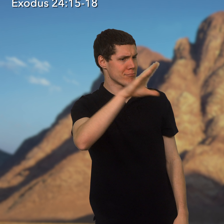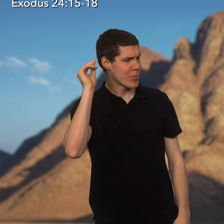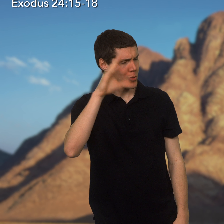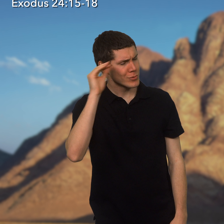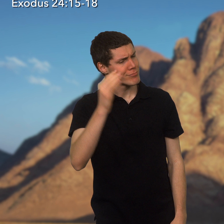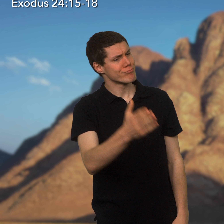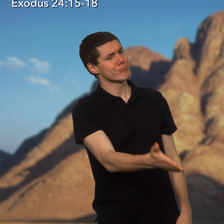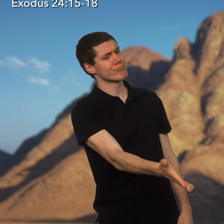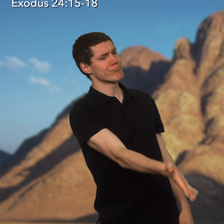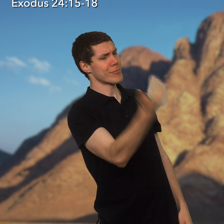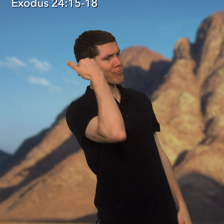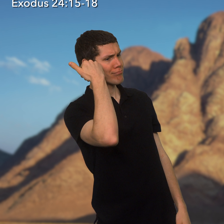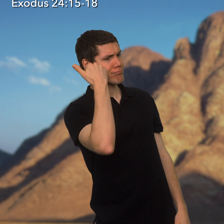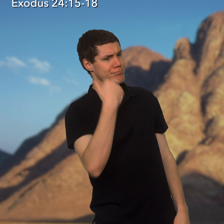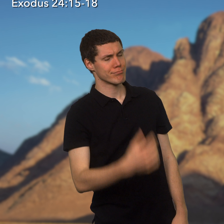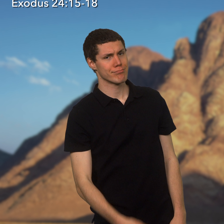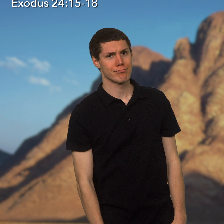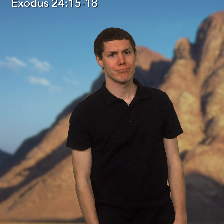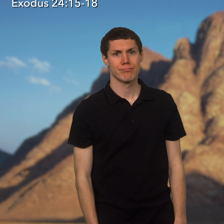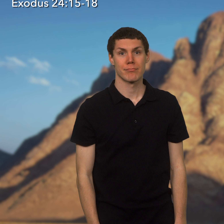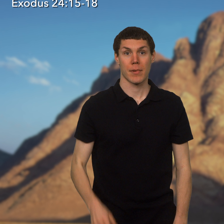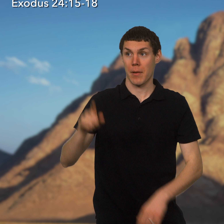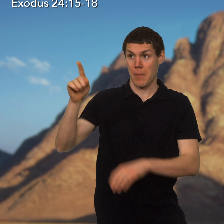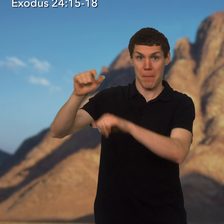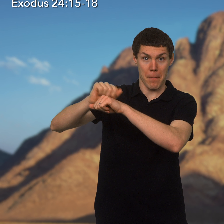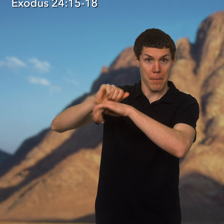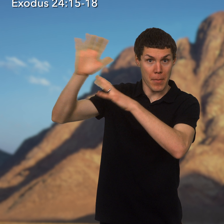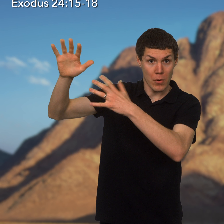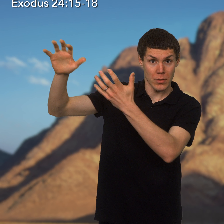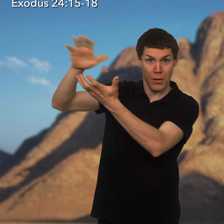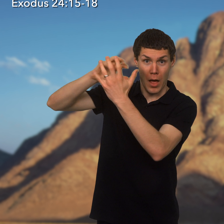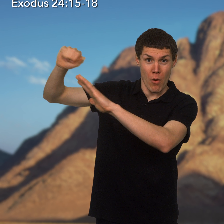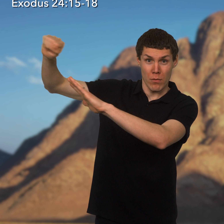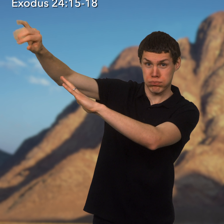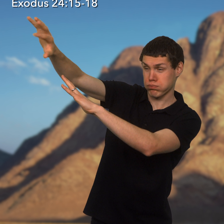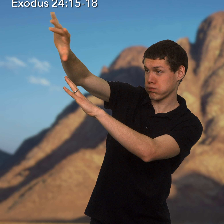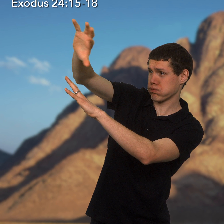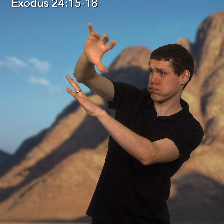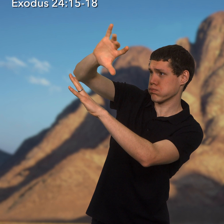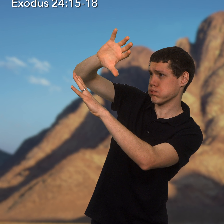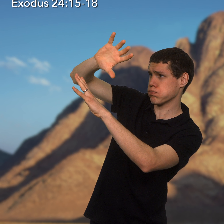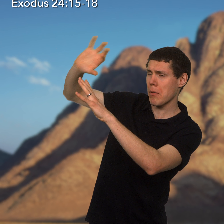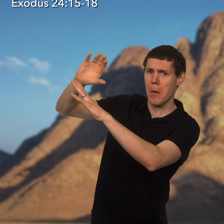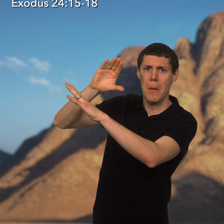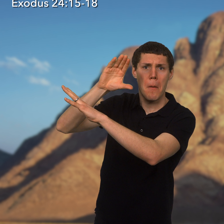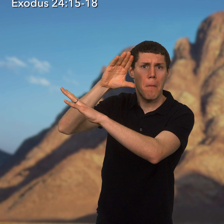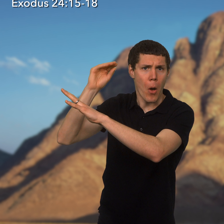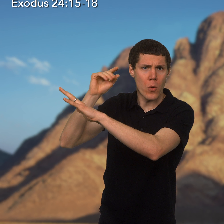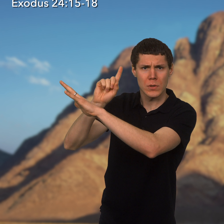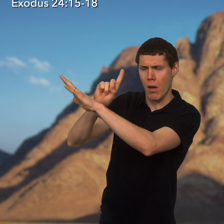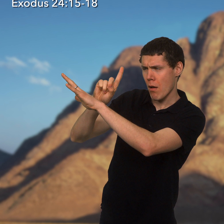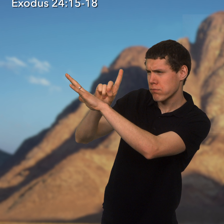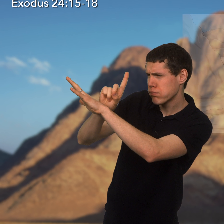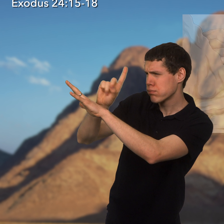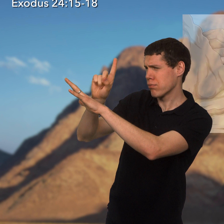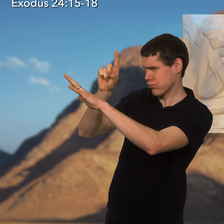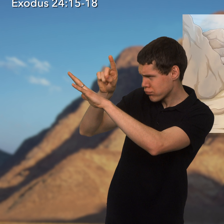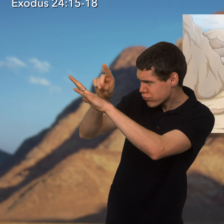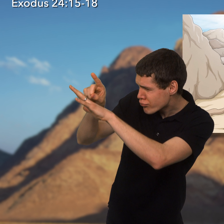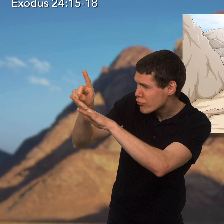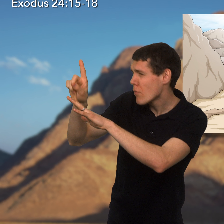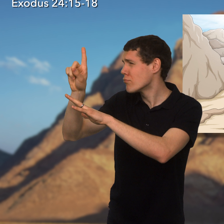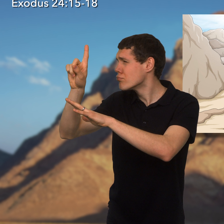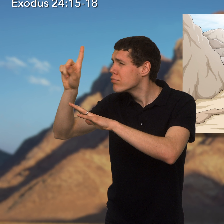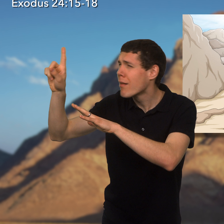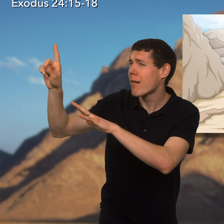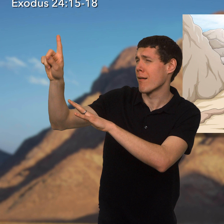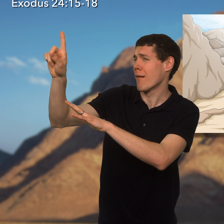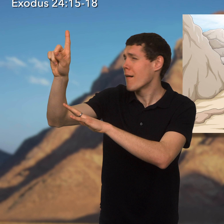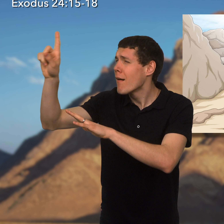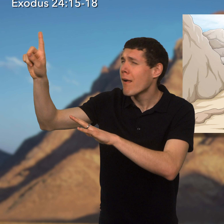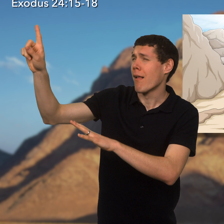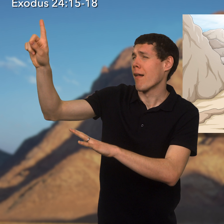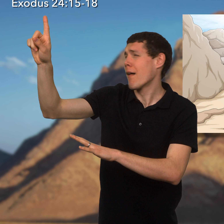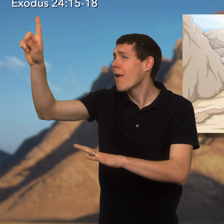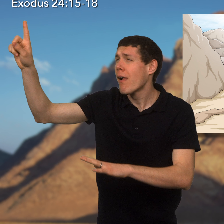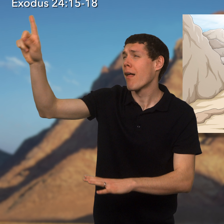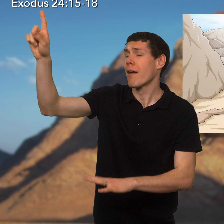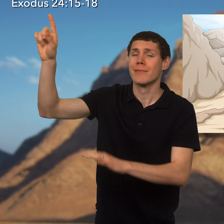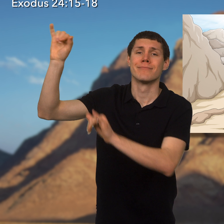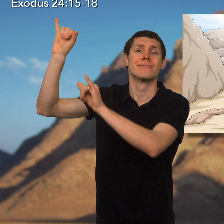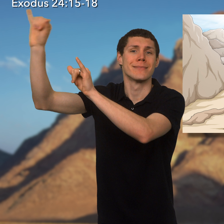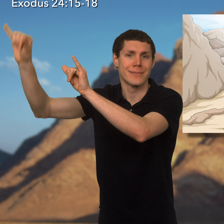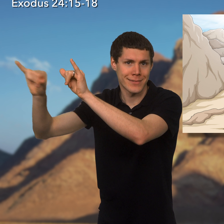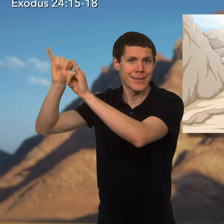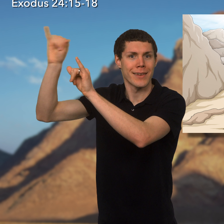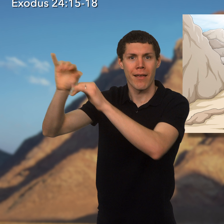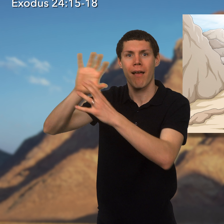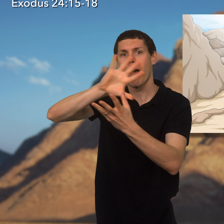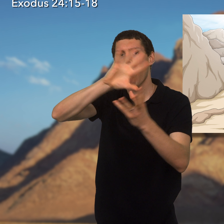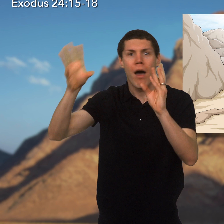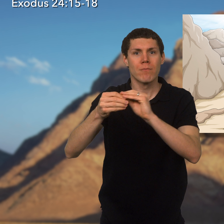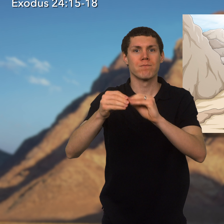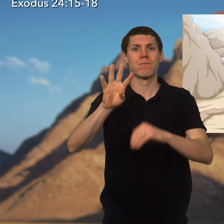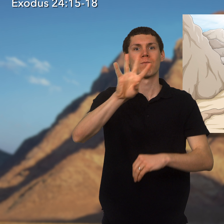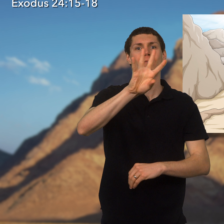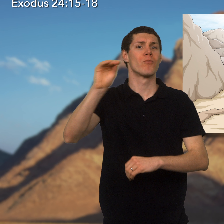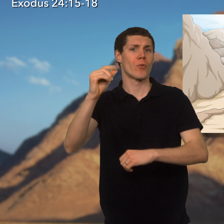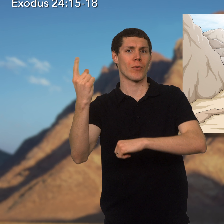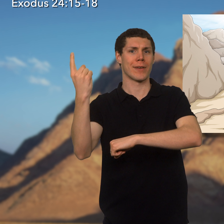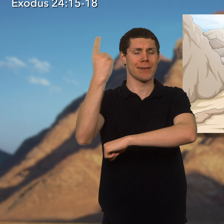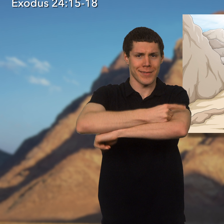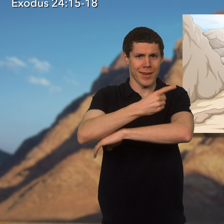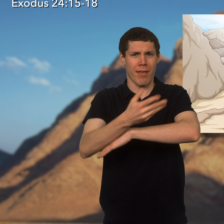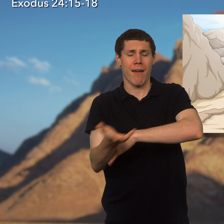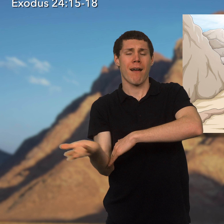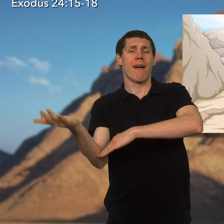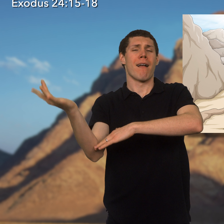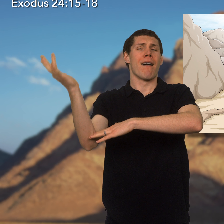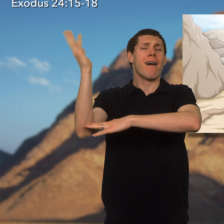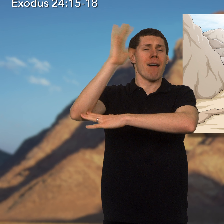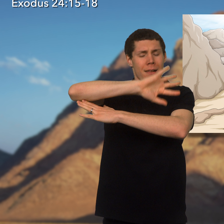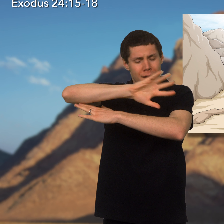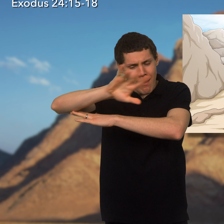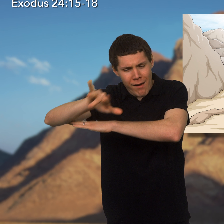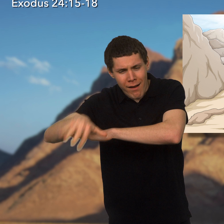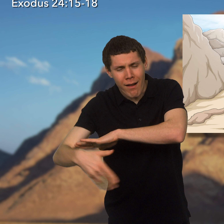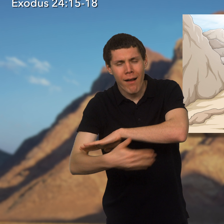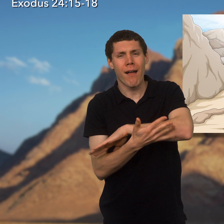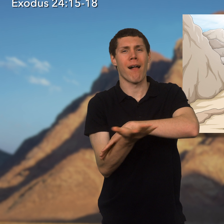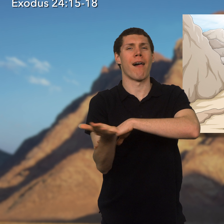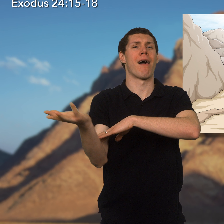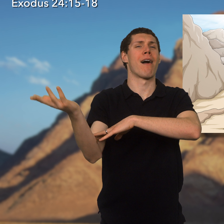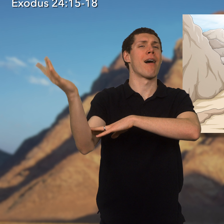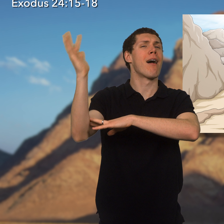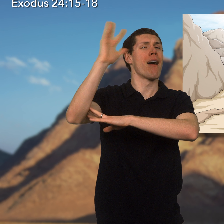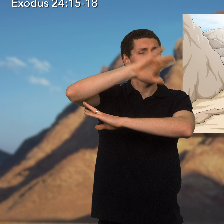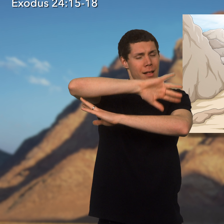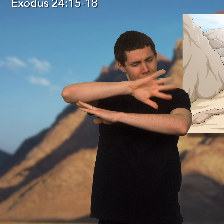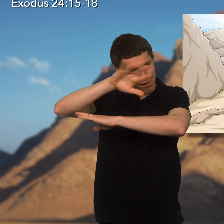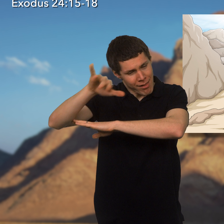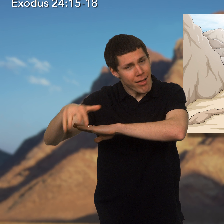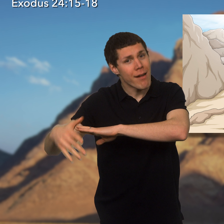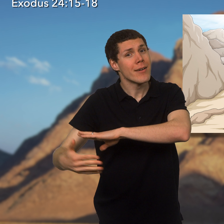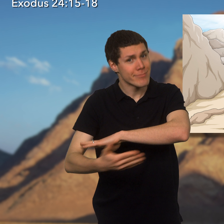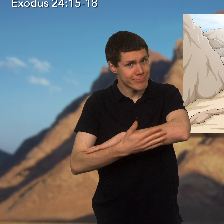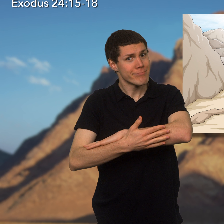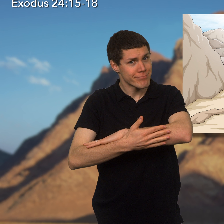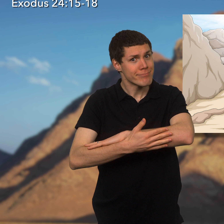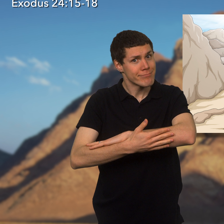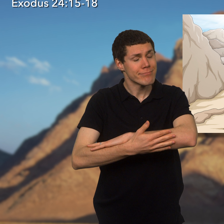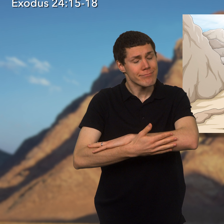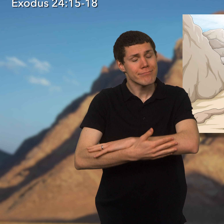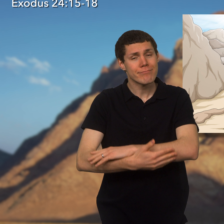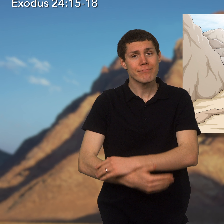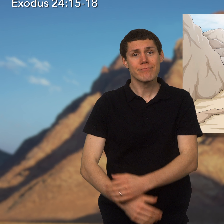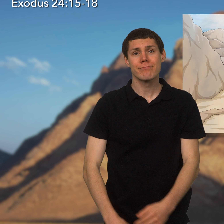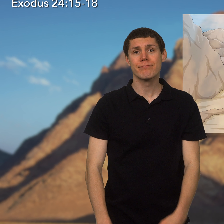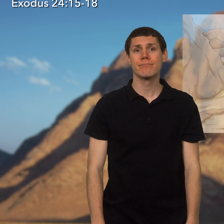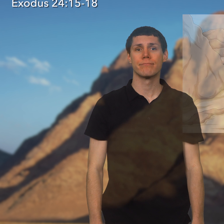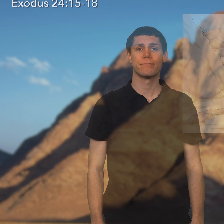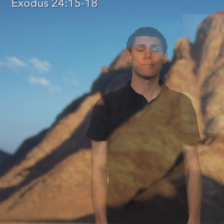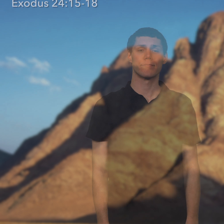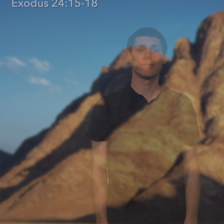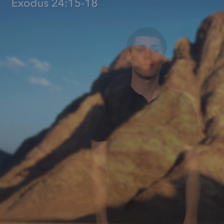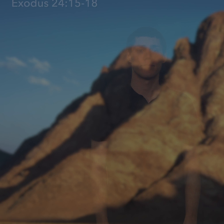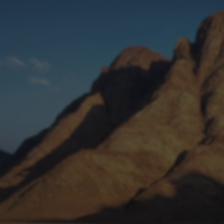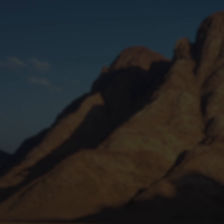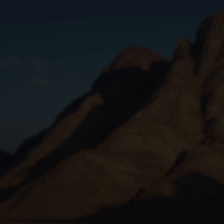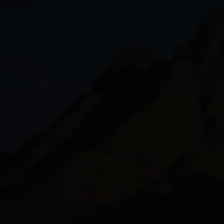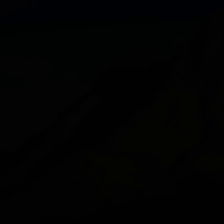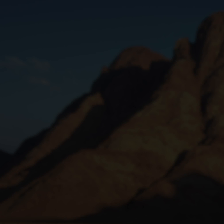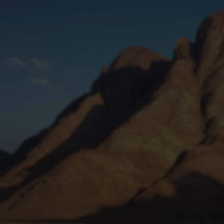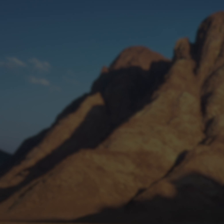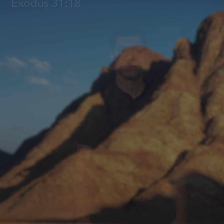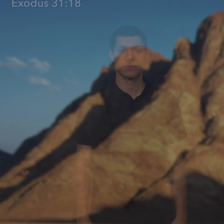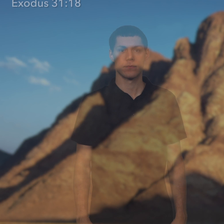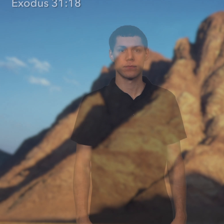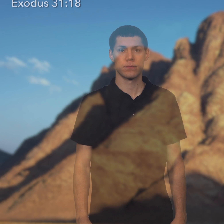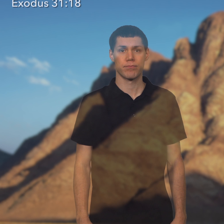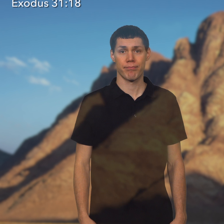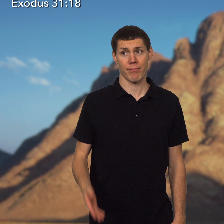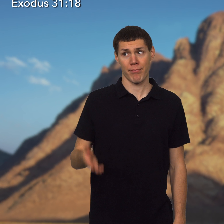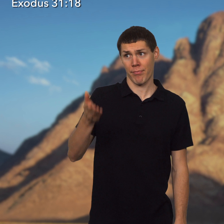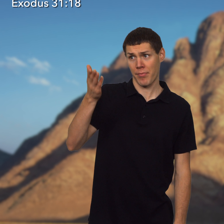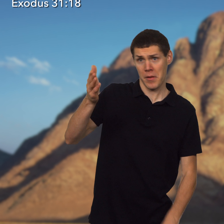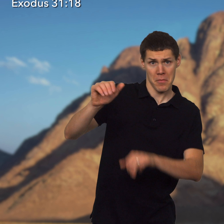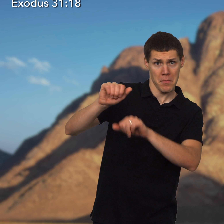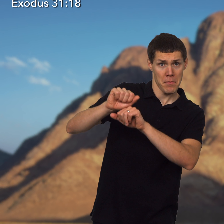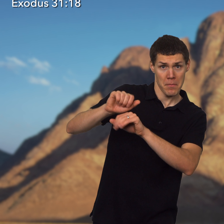Moses entered the cloud as he went up on the mountain, and he remained on the mountain forty days and forty nights.